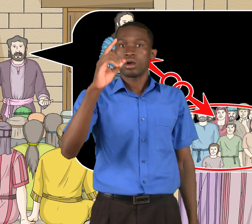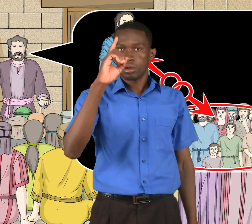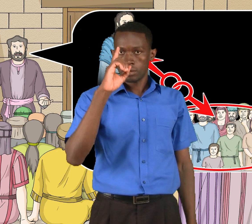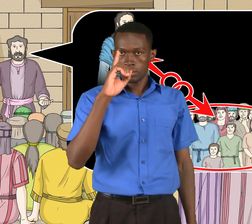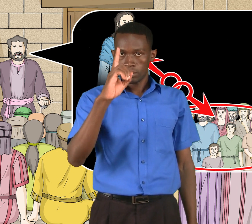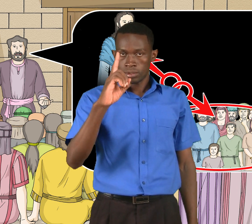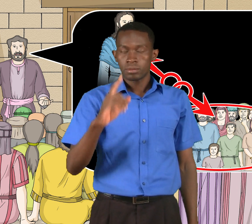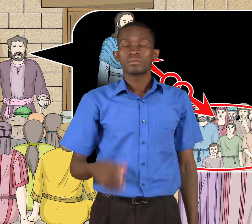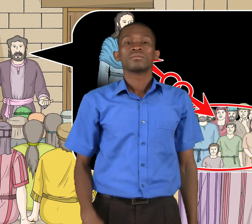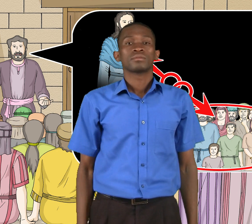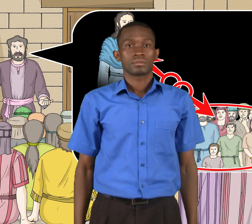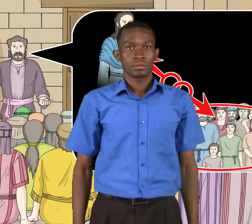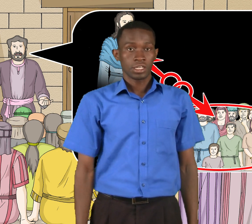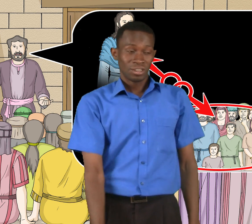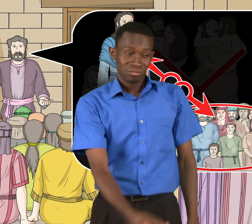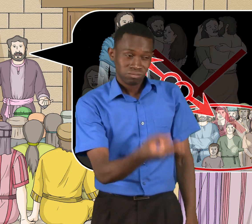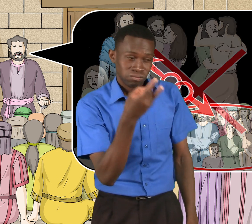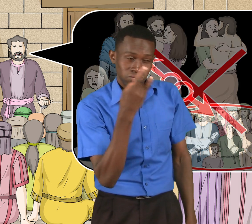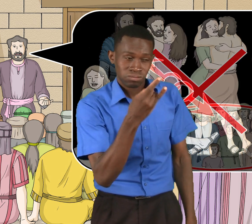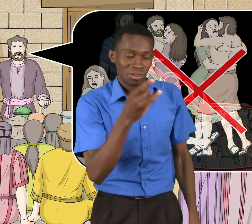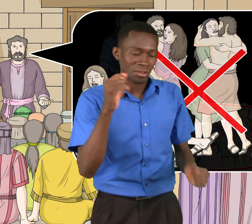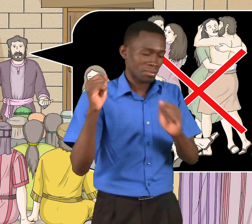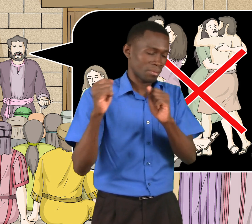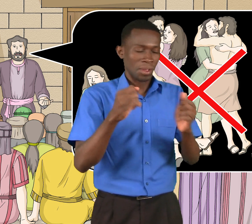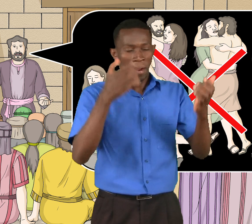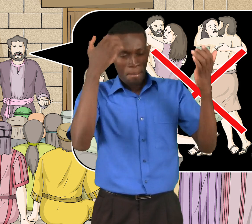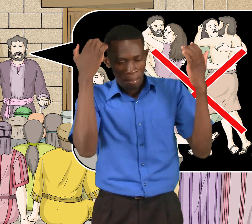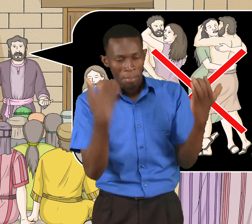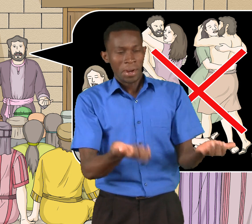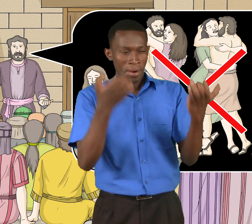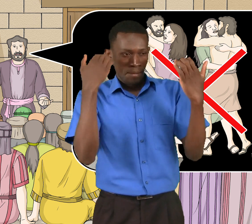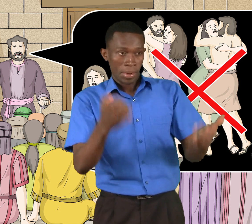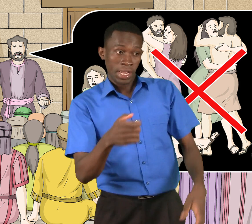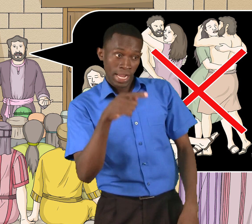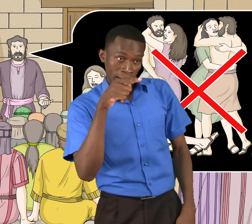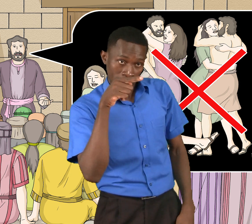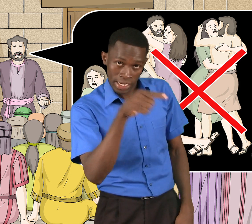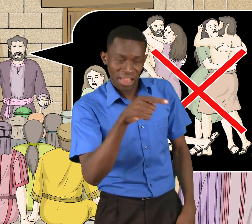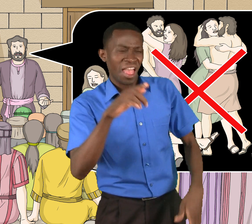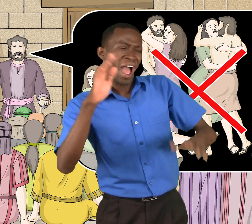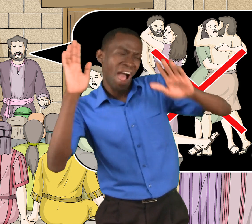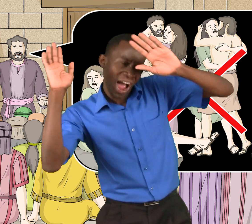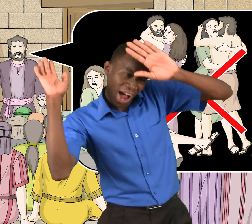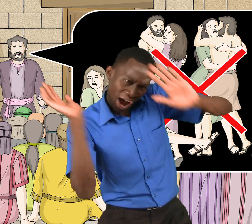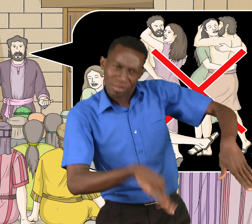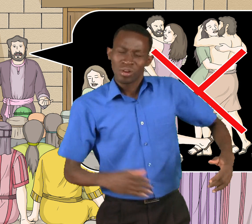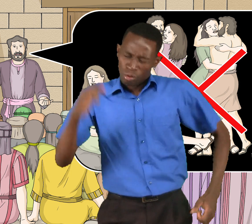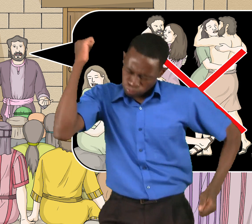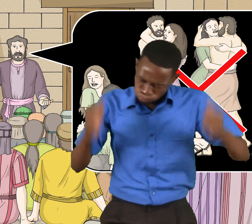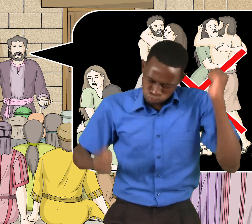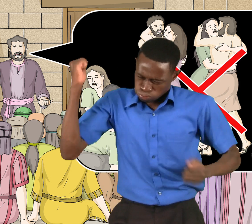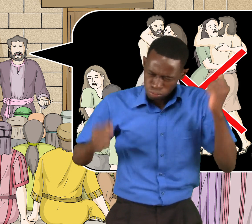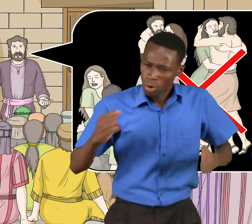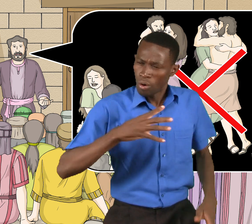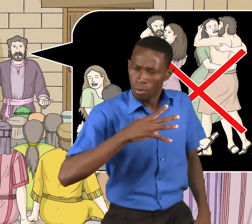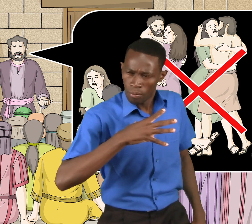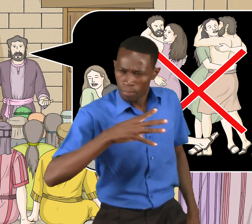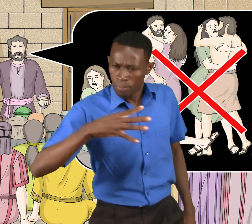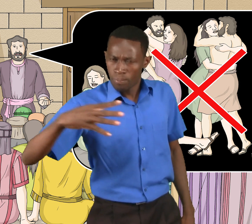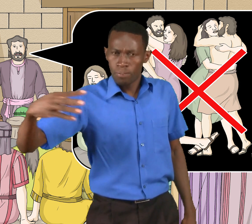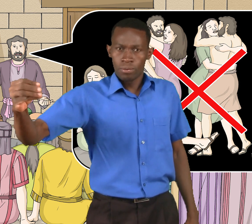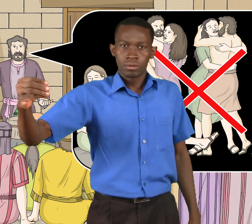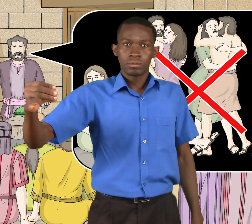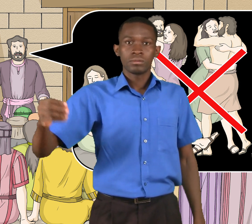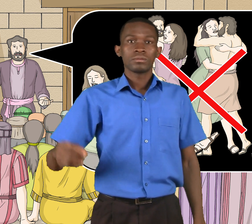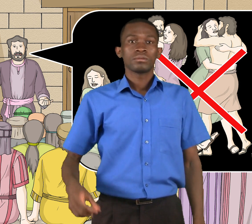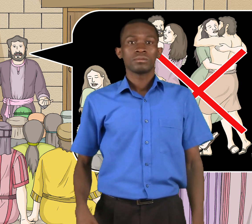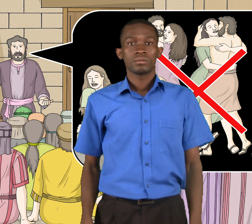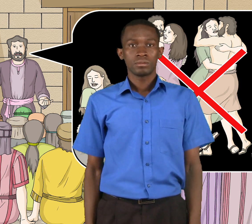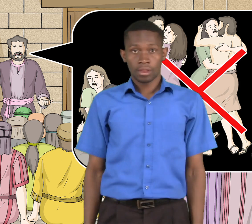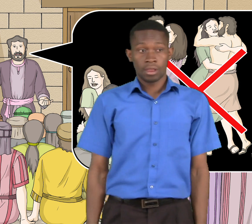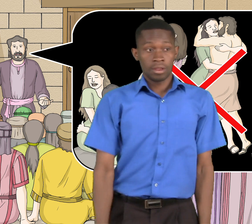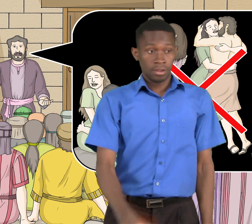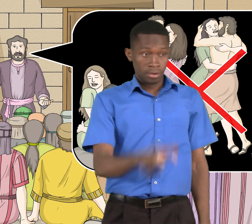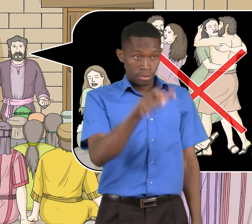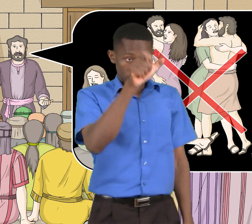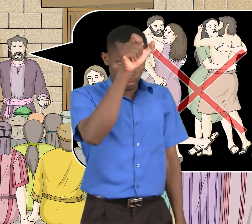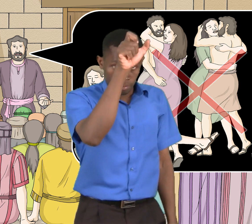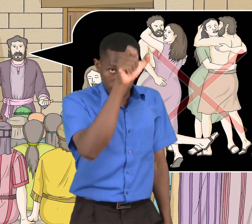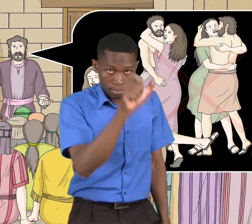Flee from sexual immorality.